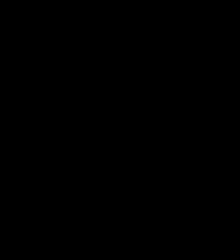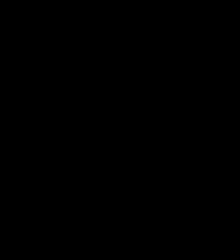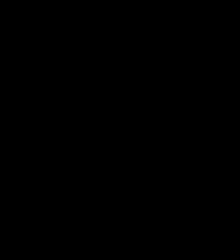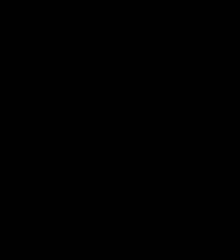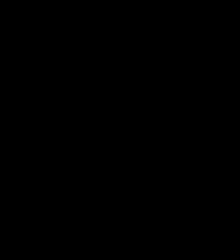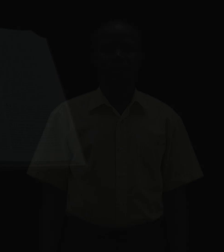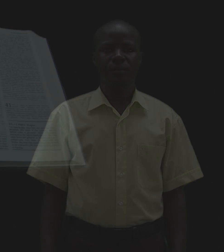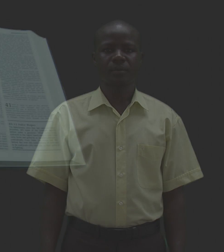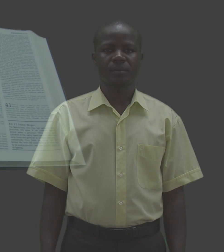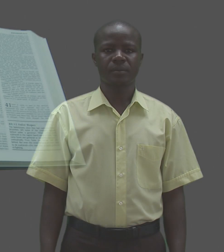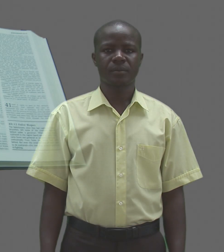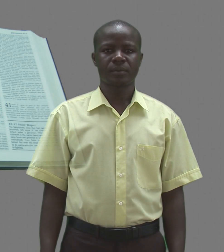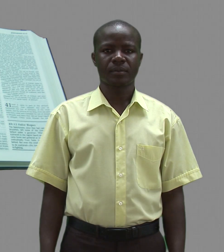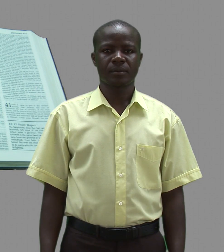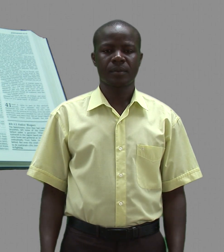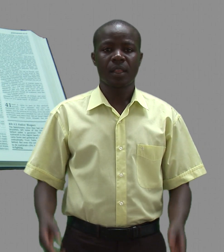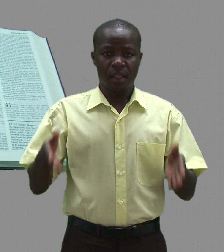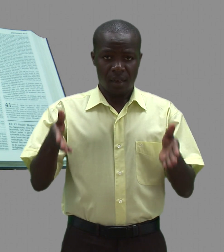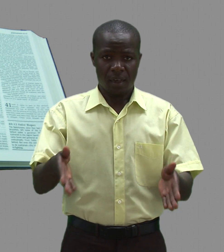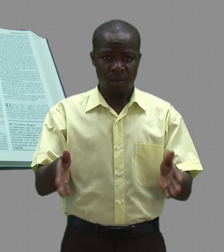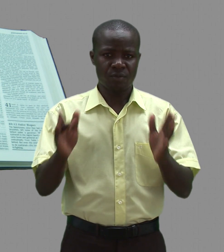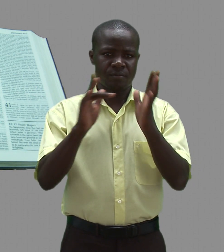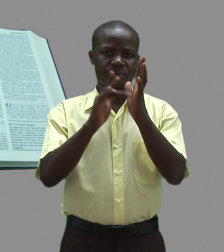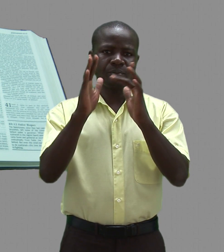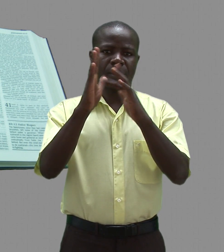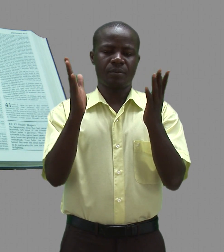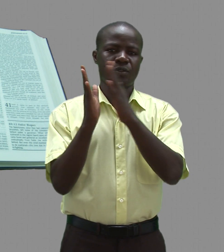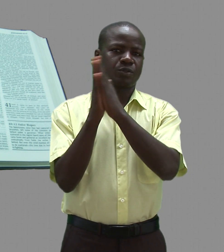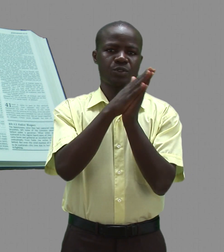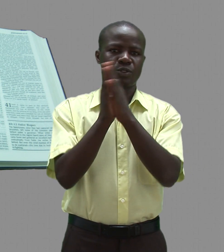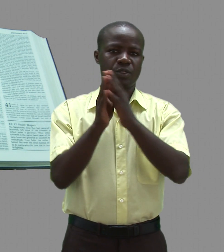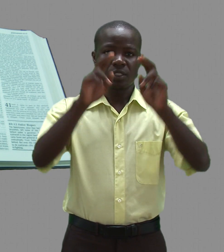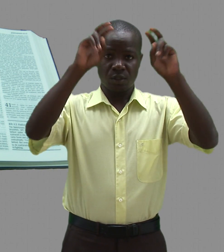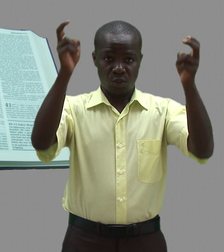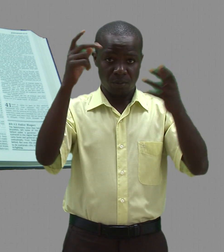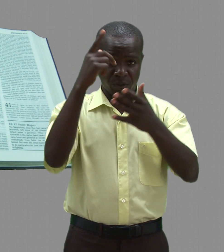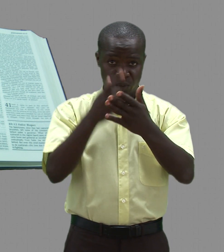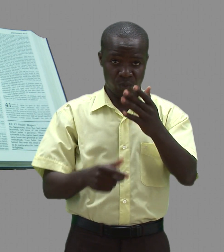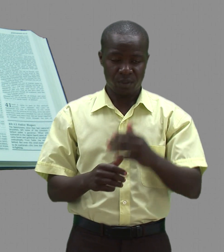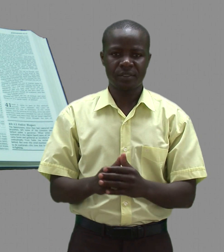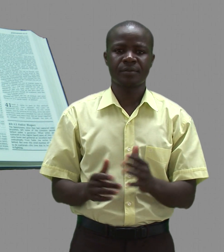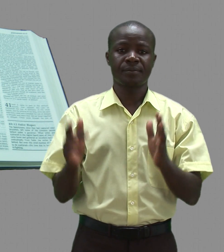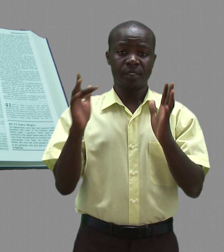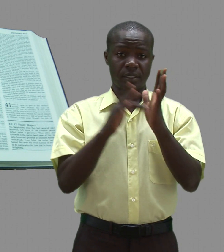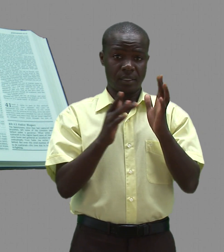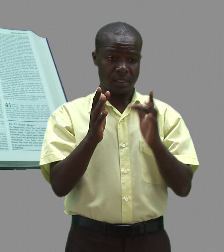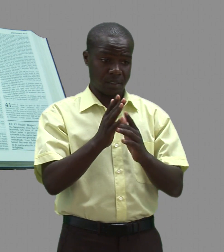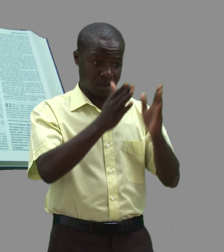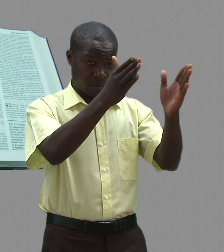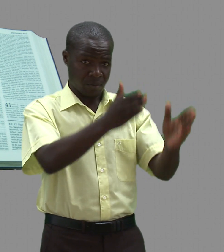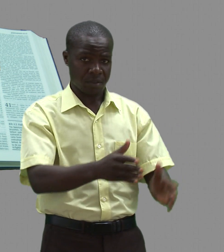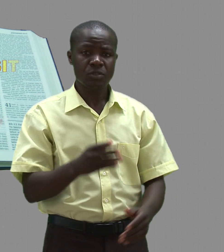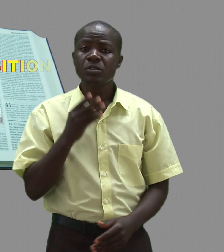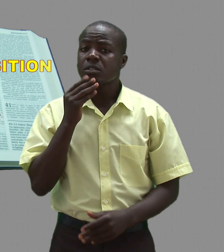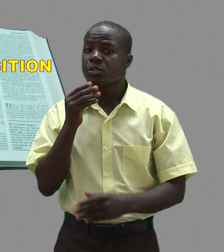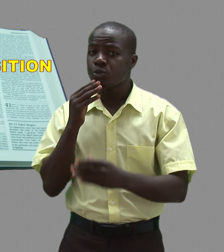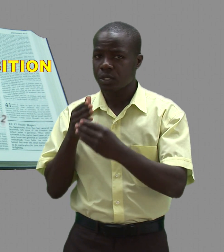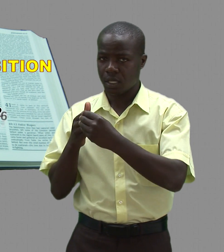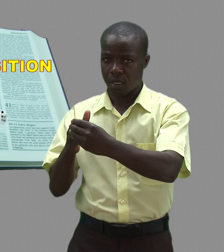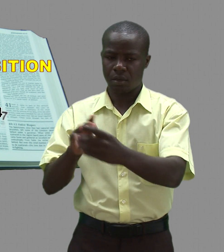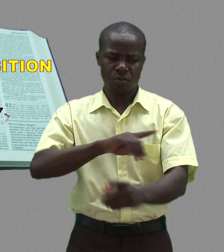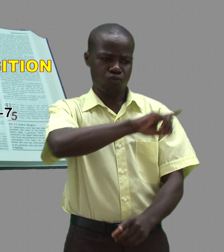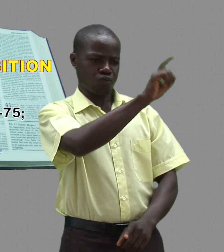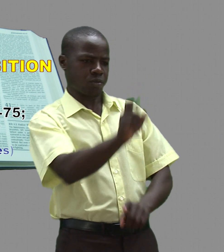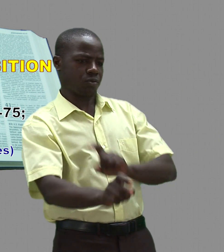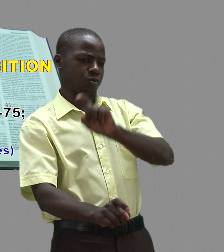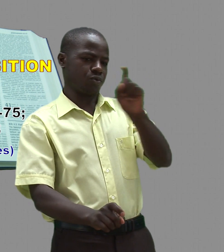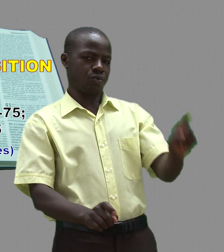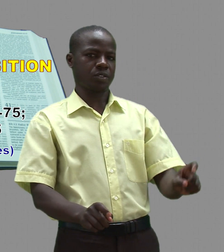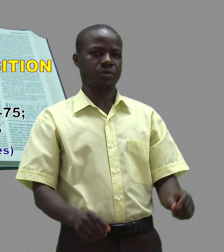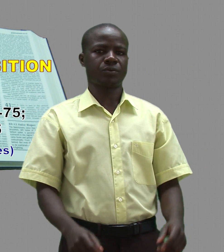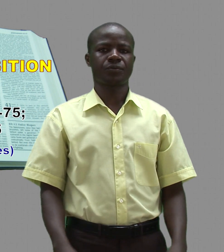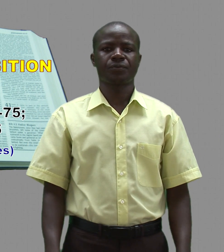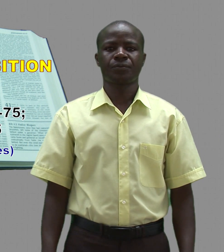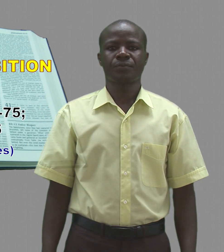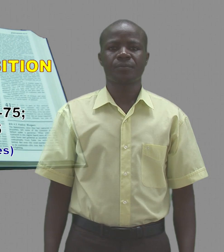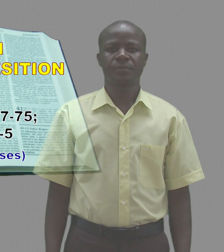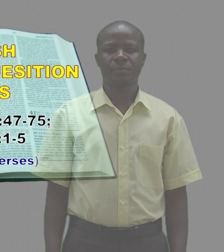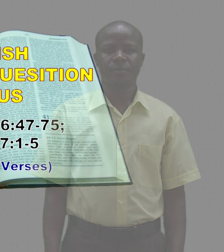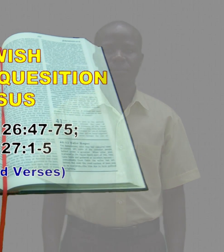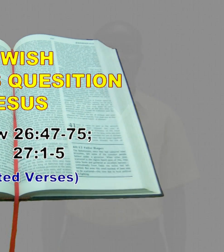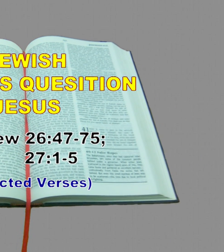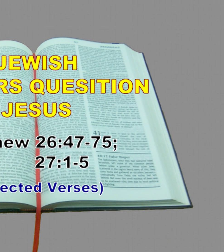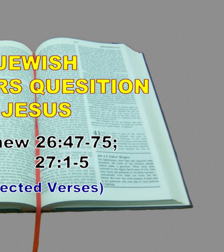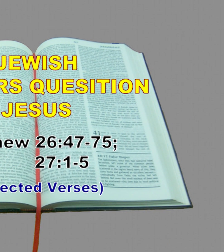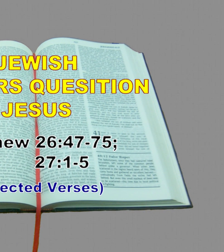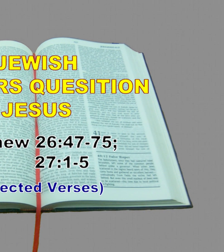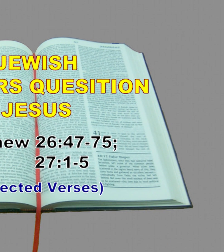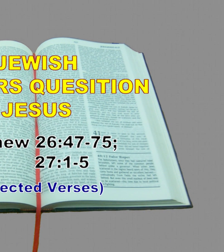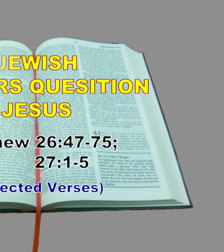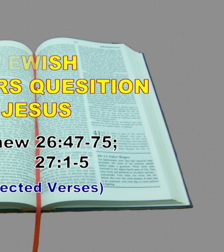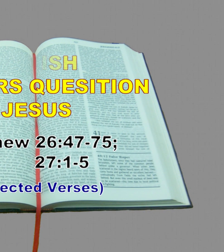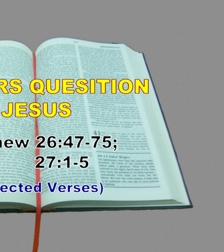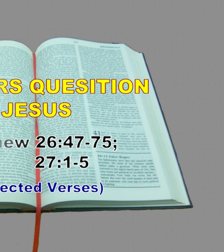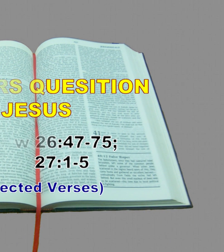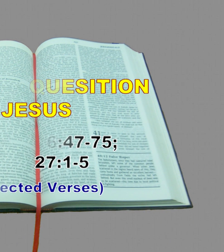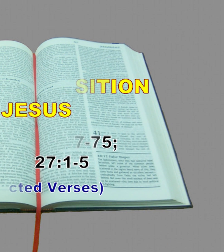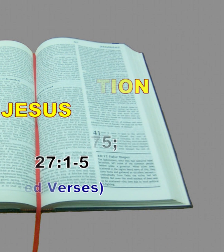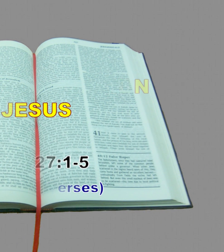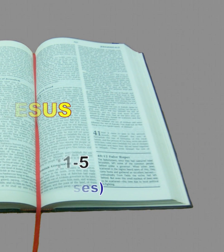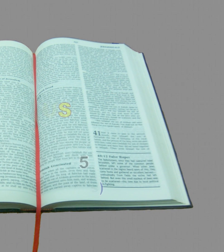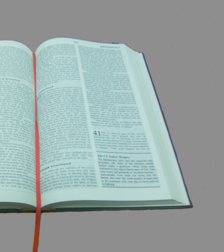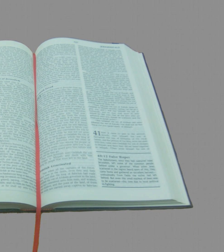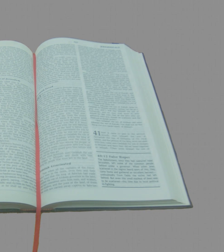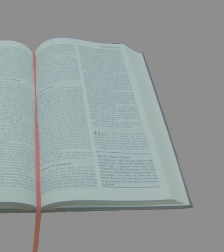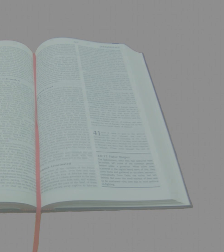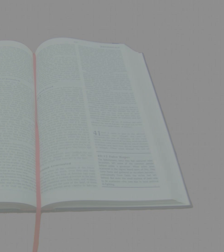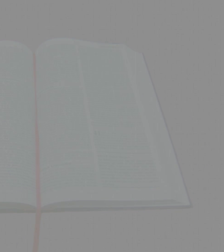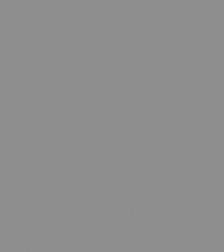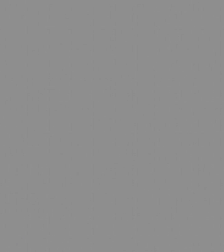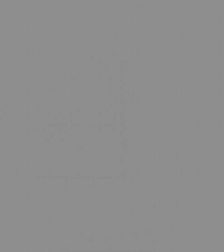Jewish leaders question Jesus